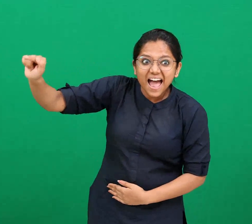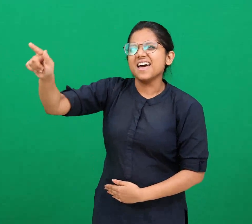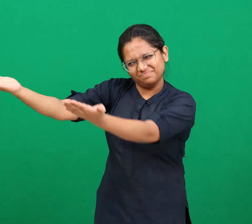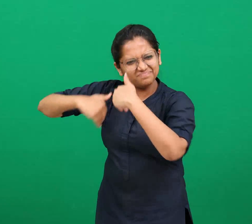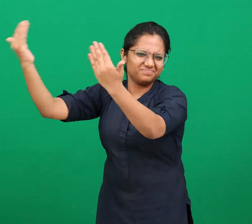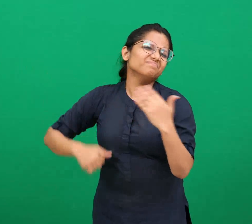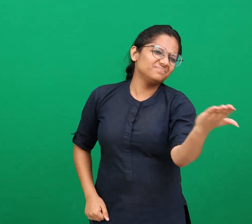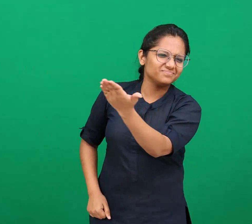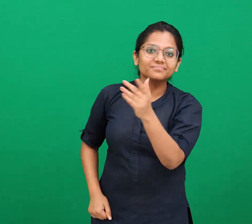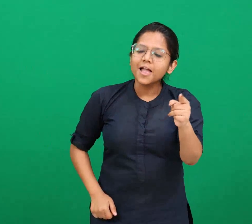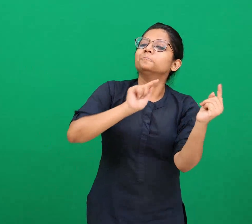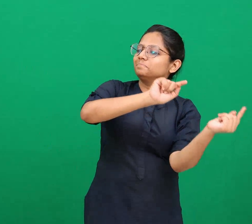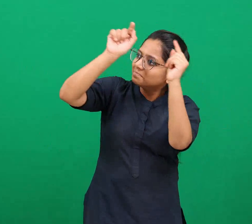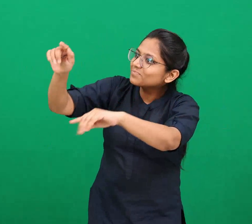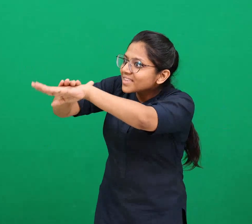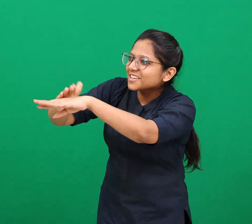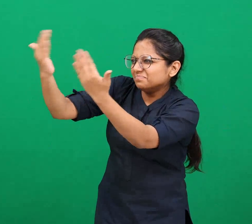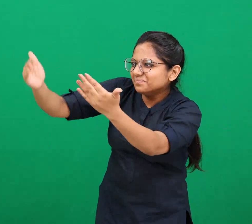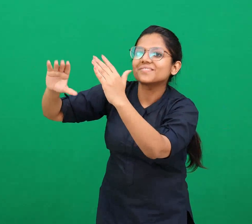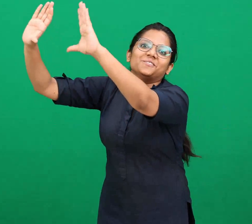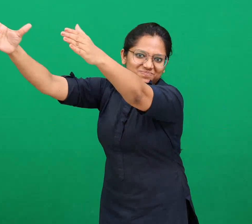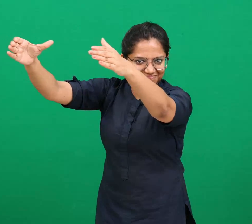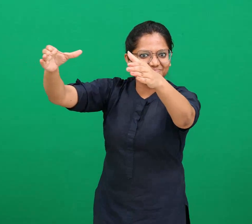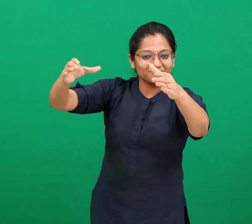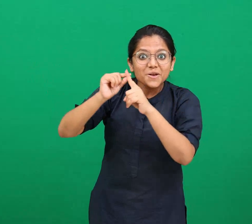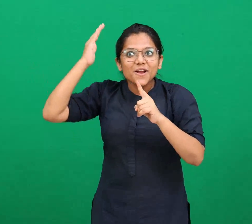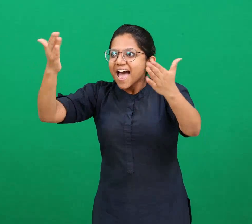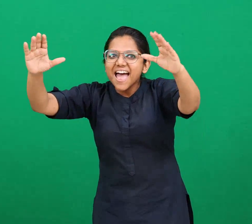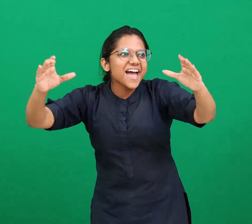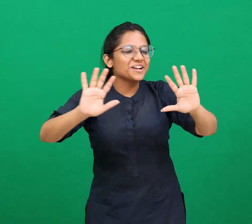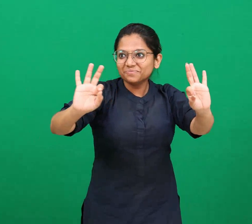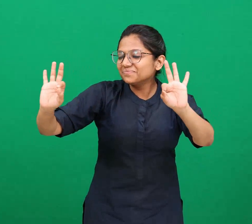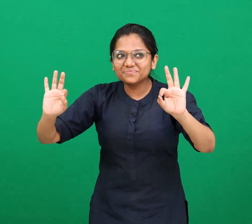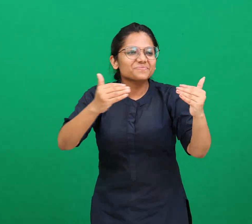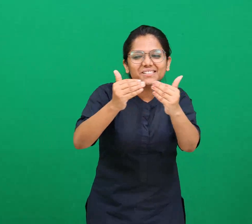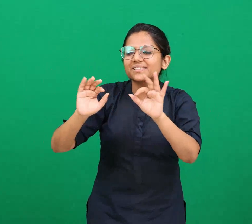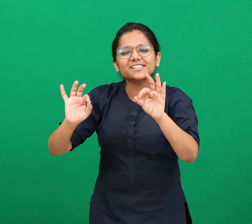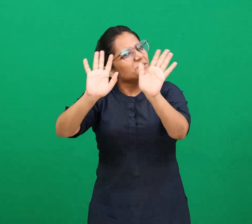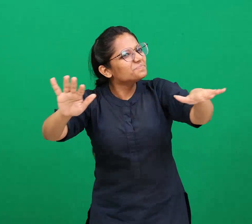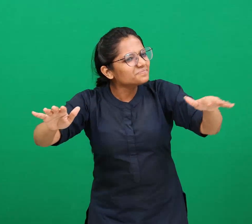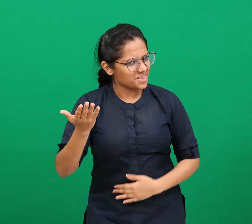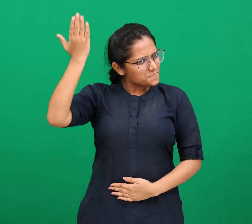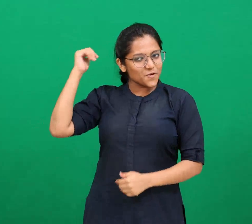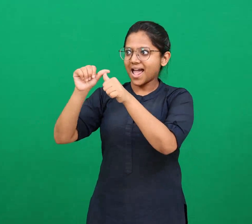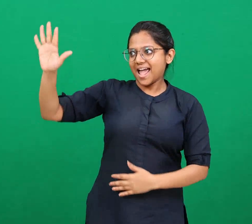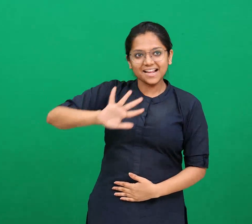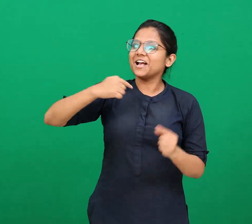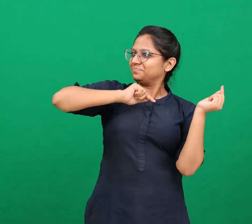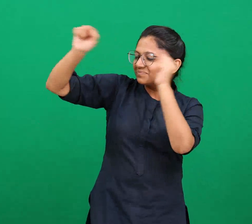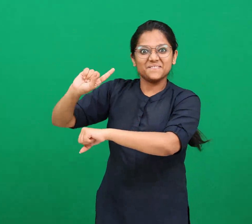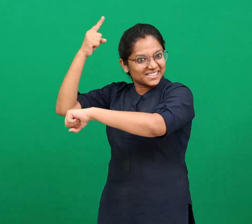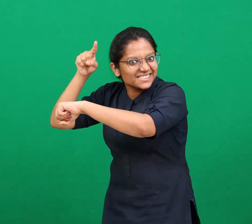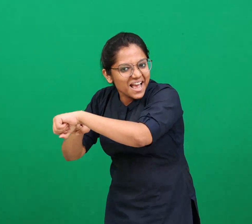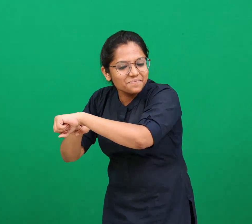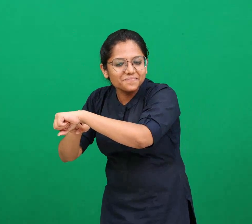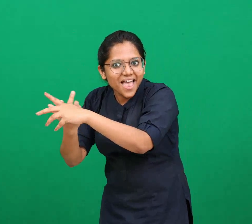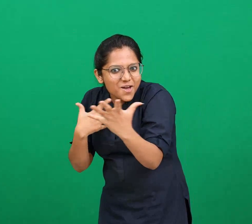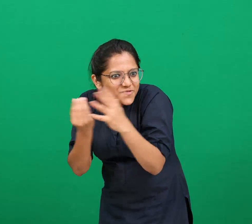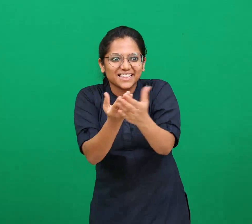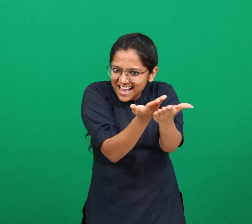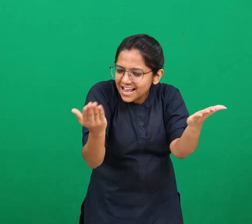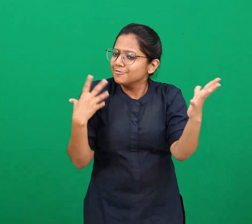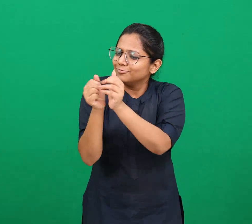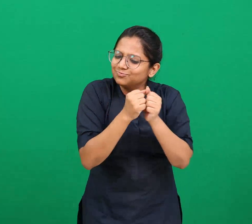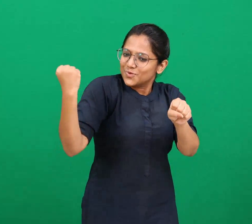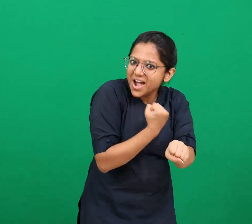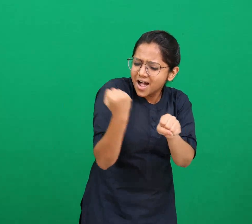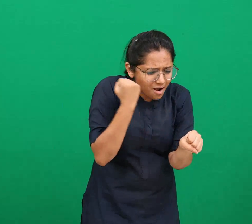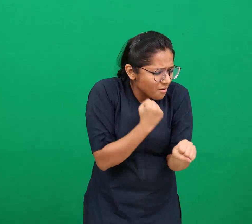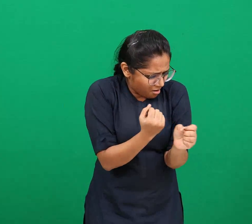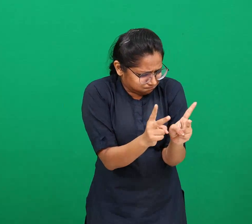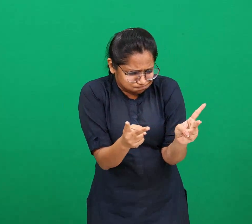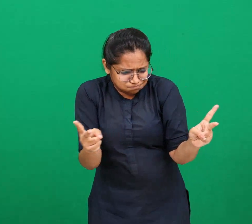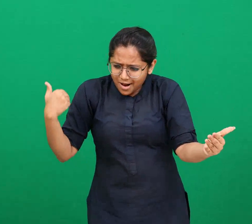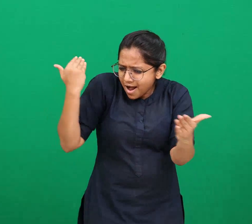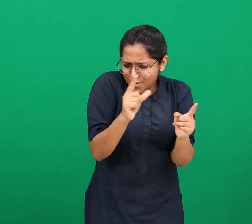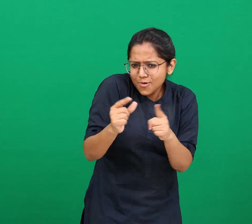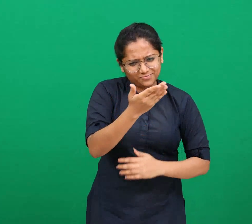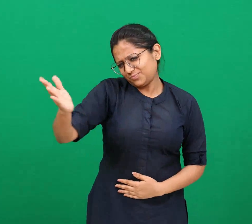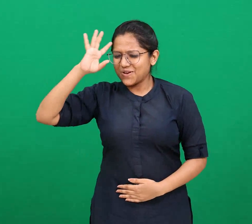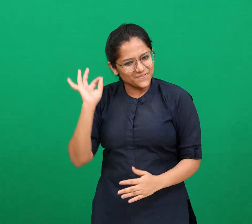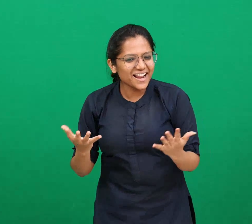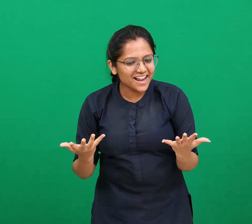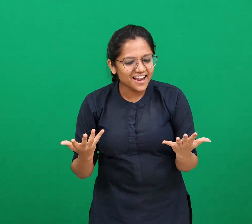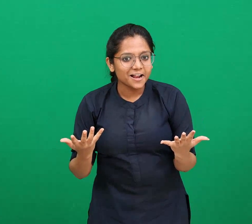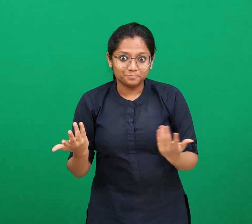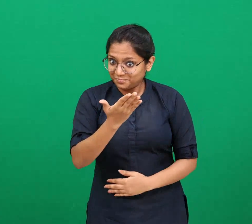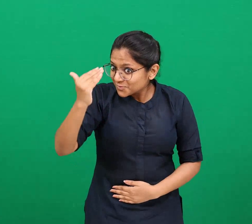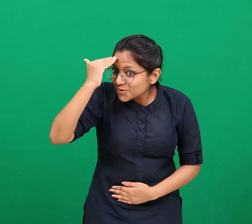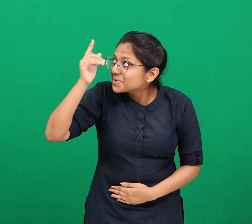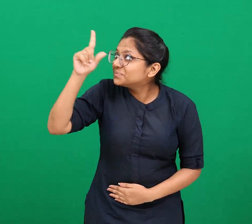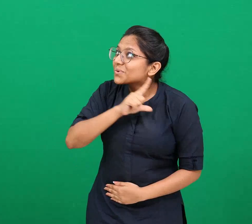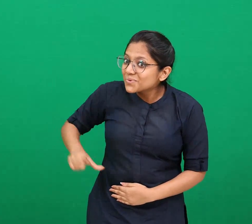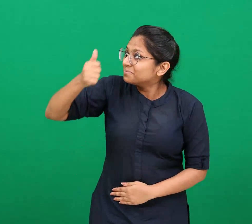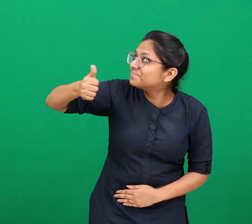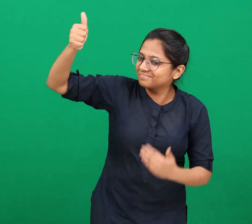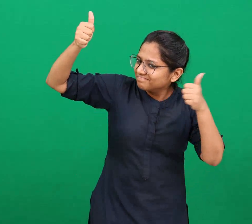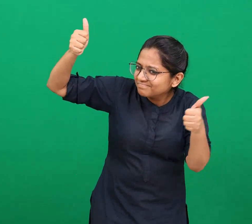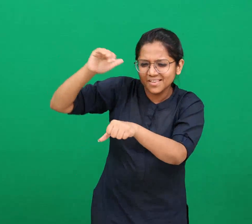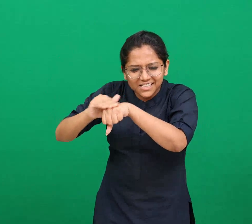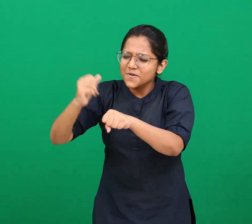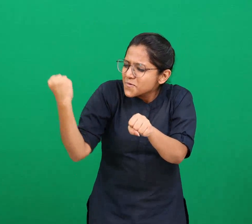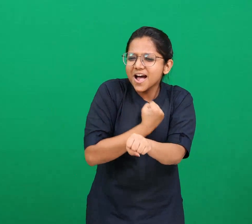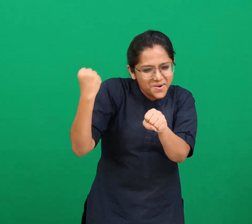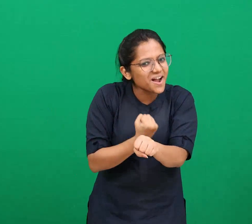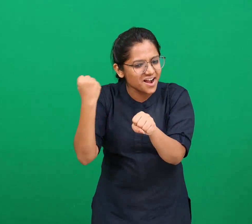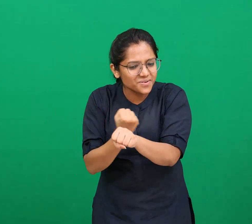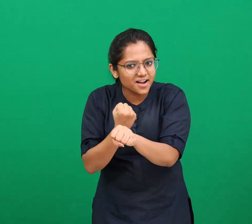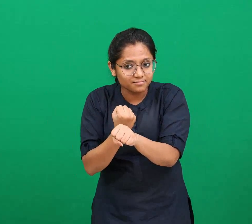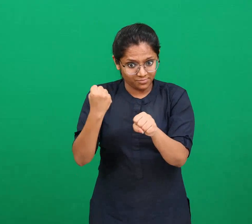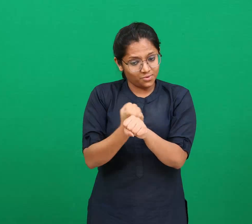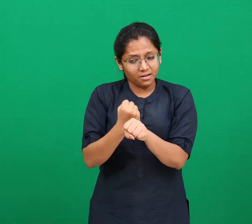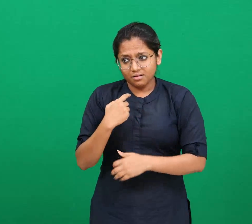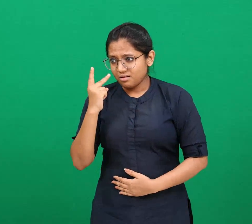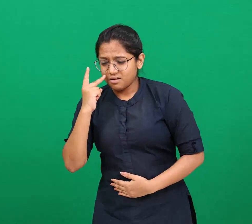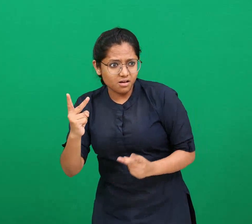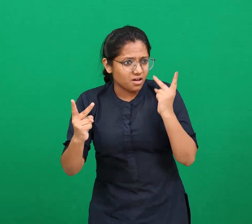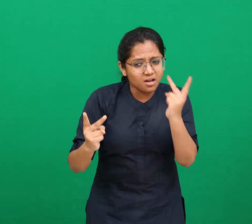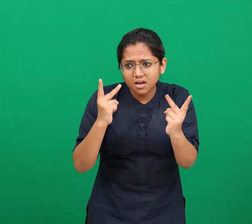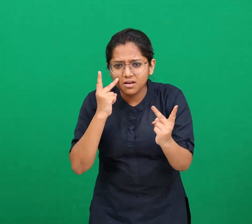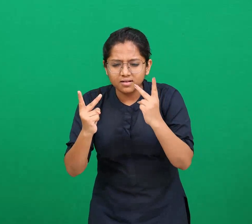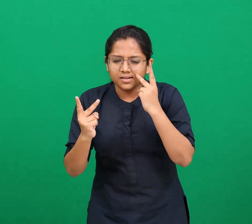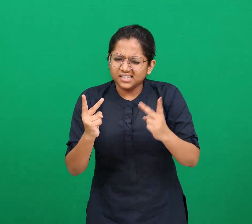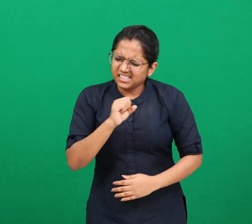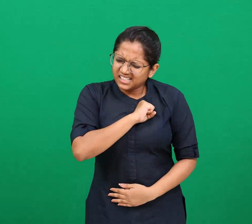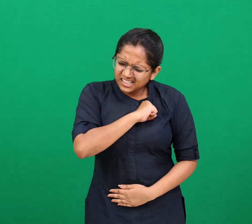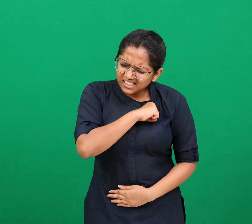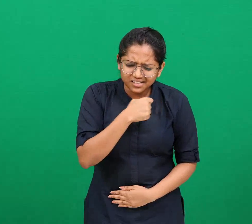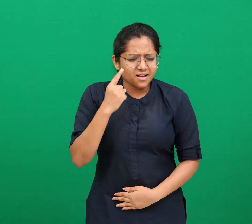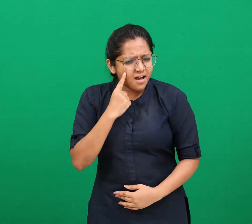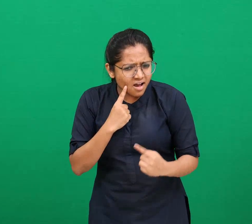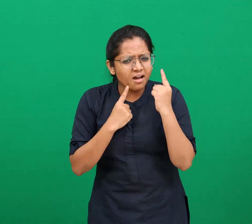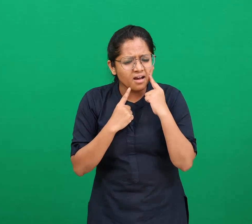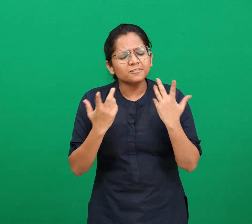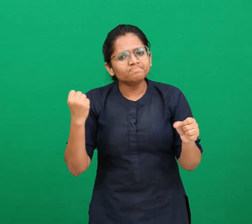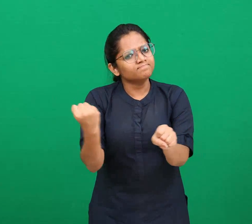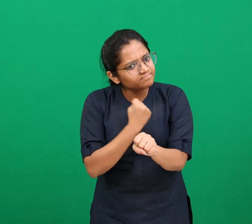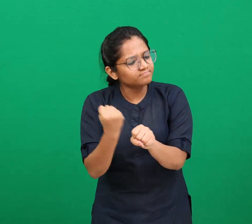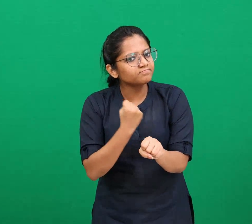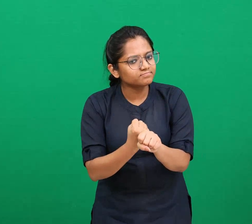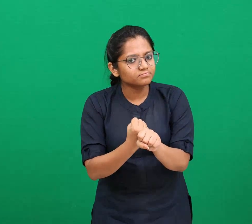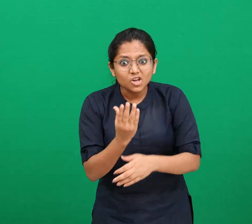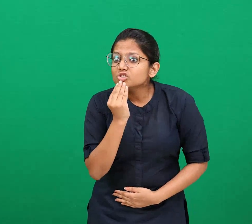When they came to him, he said, "You know how I lived the whole time I was with you, from the first day I arrived in the province of Asia.